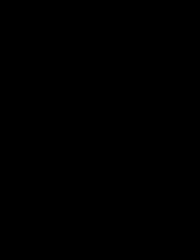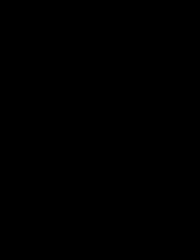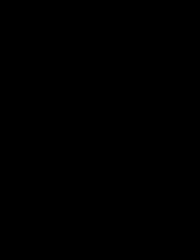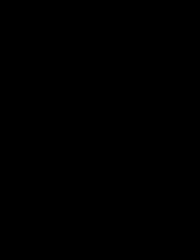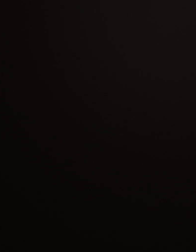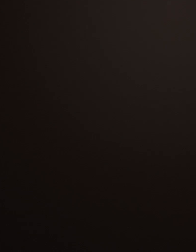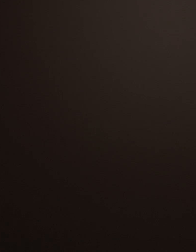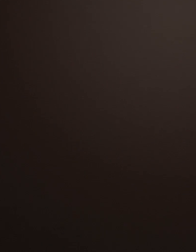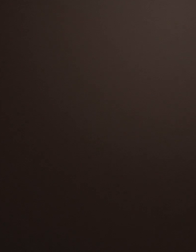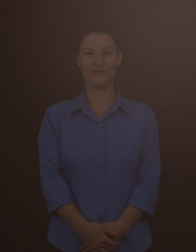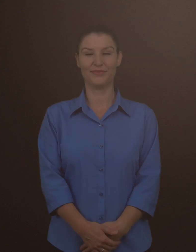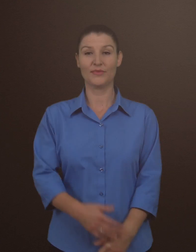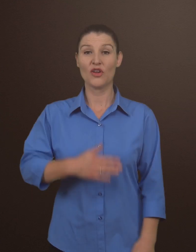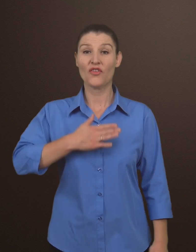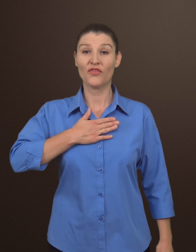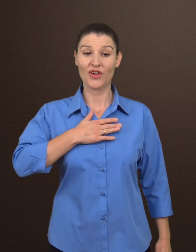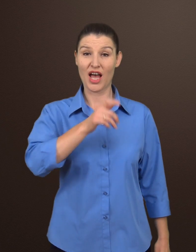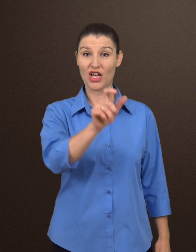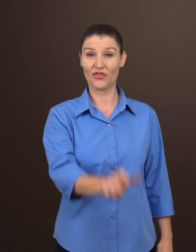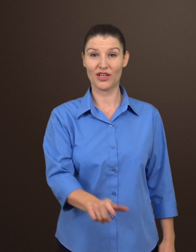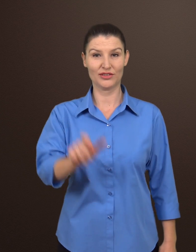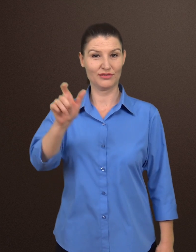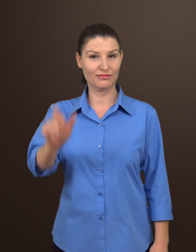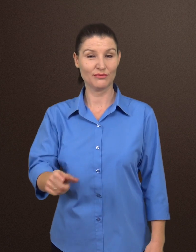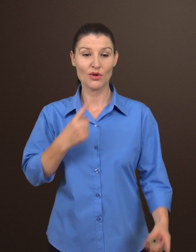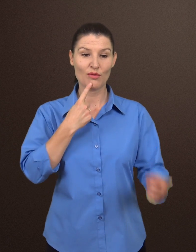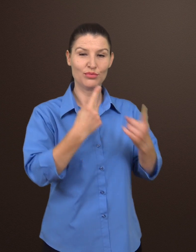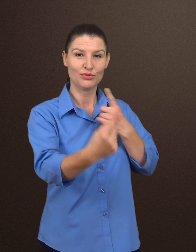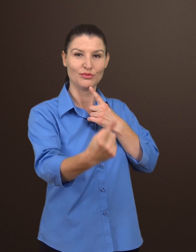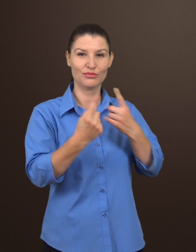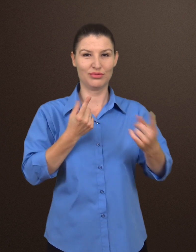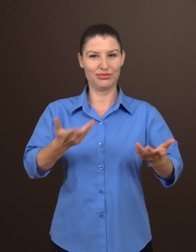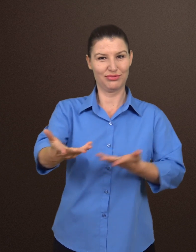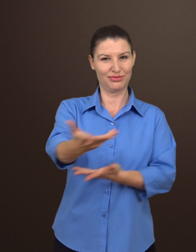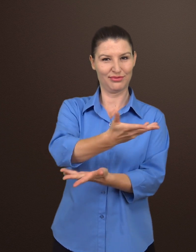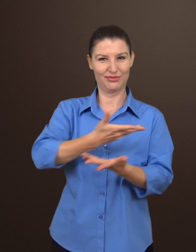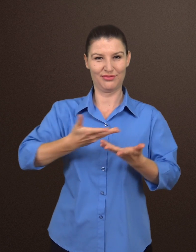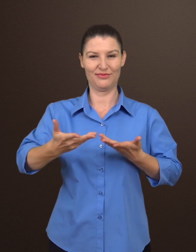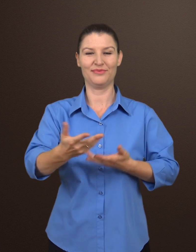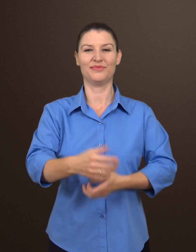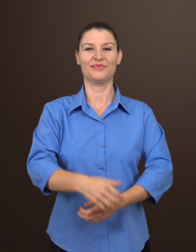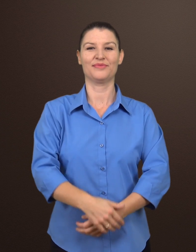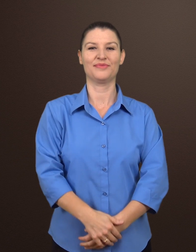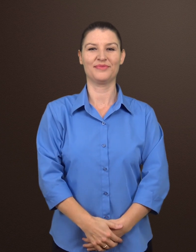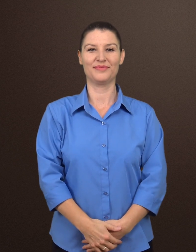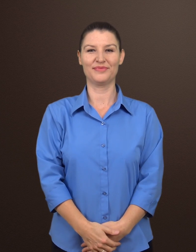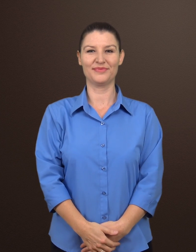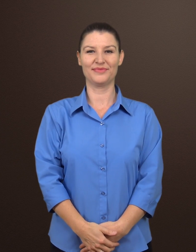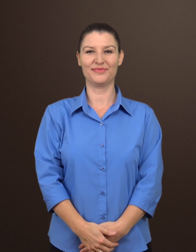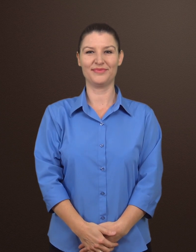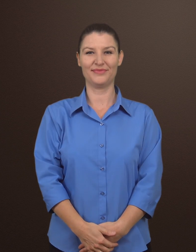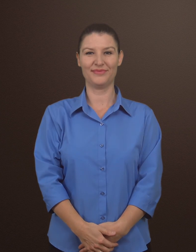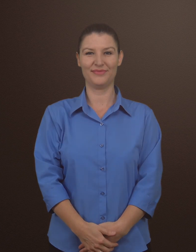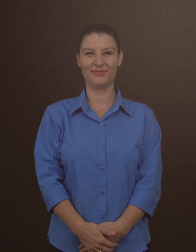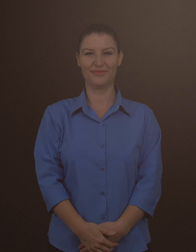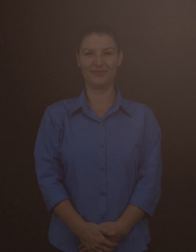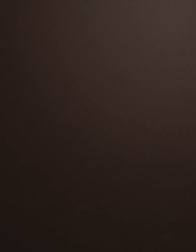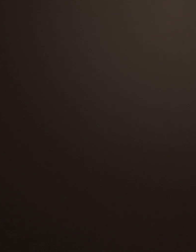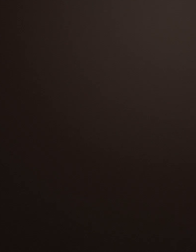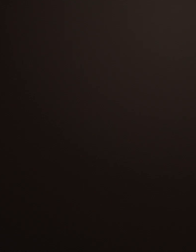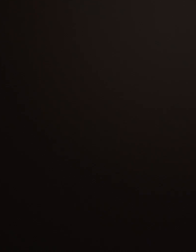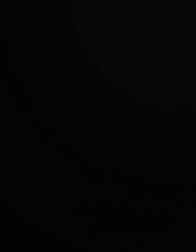The fellowship of the believers